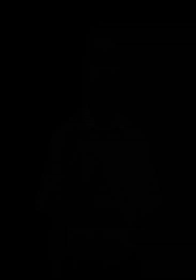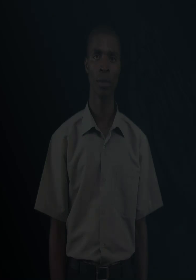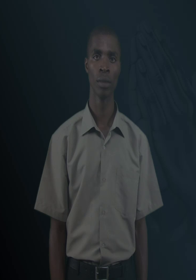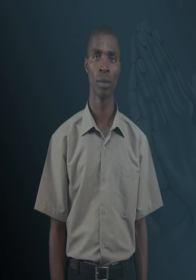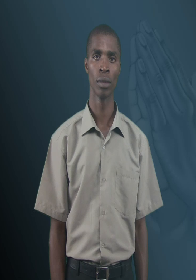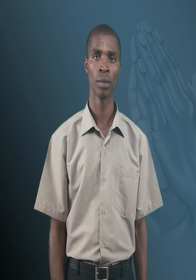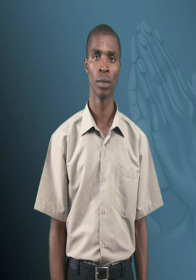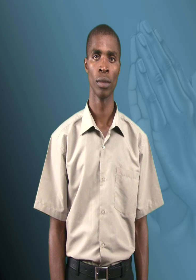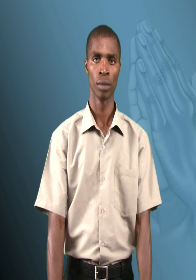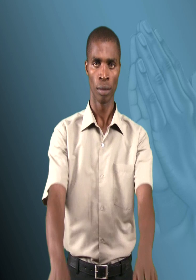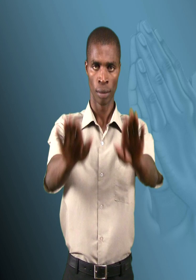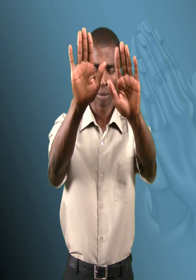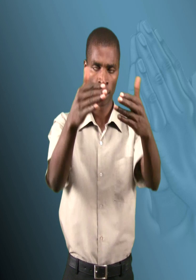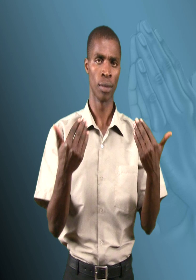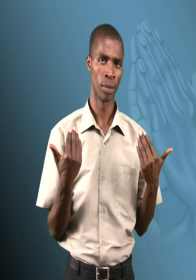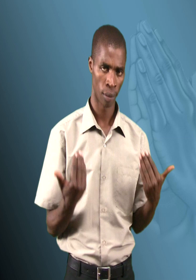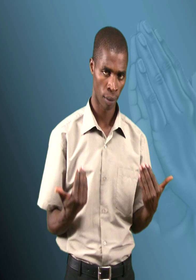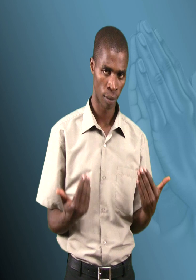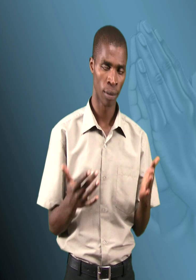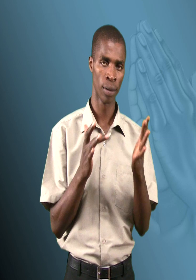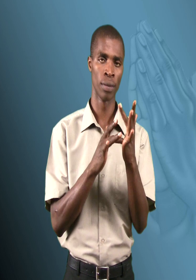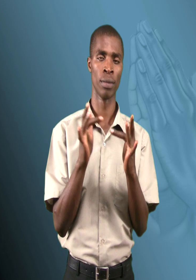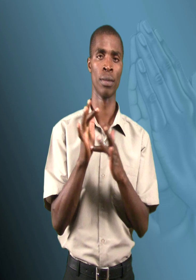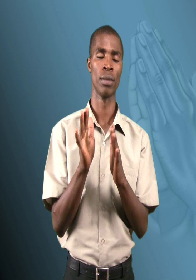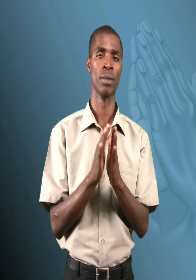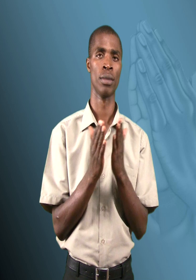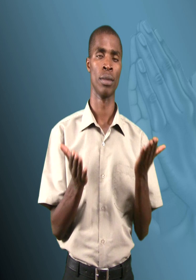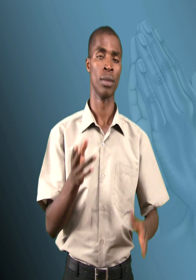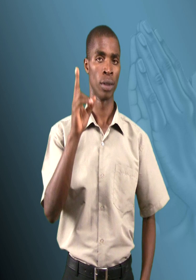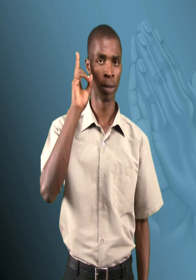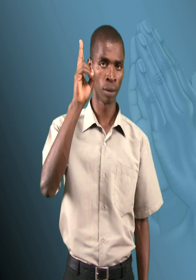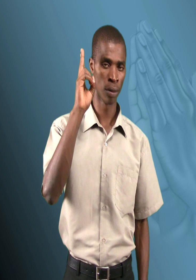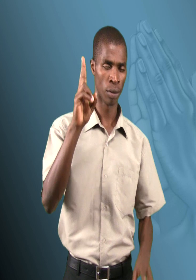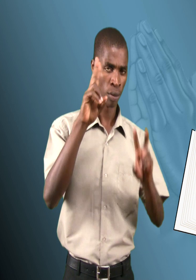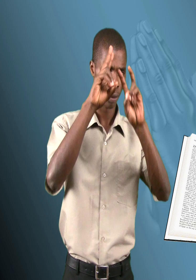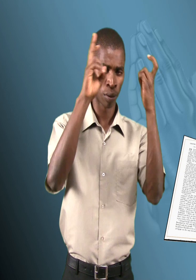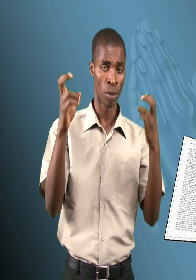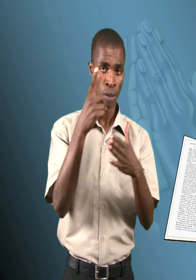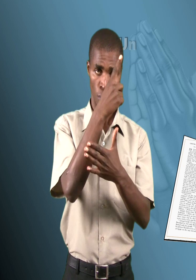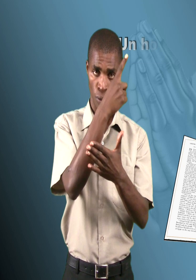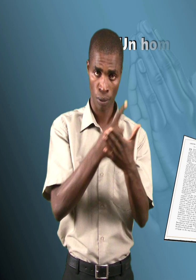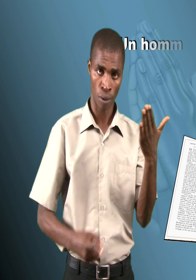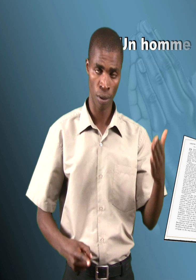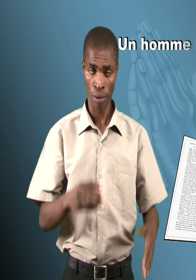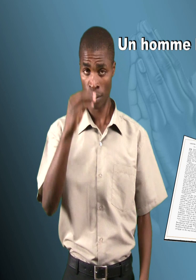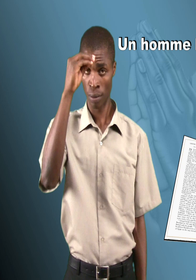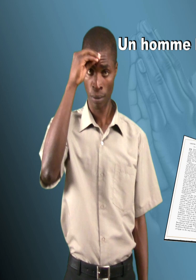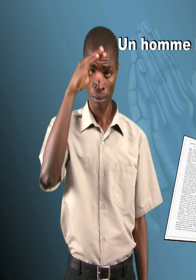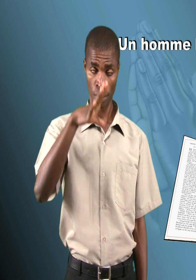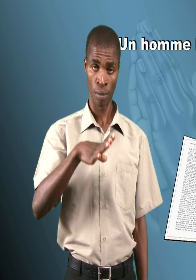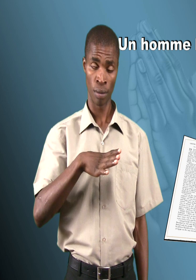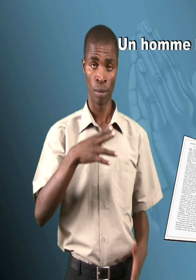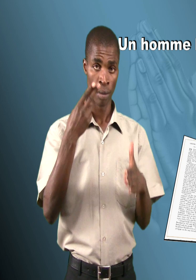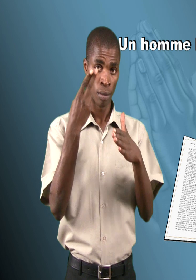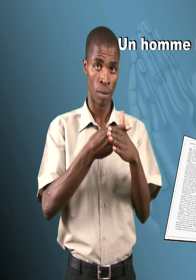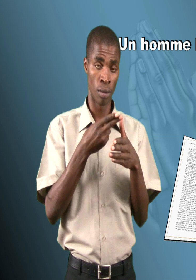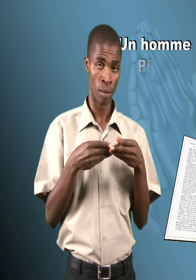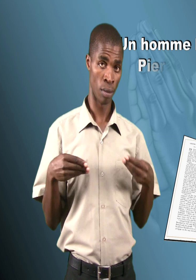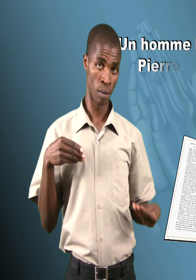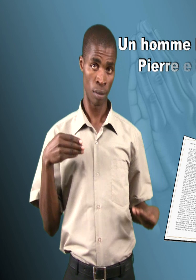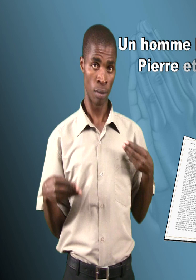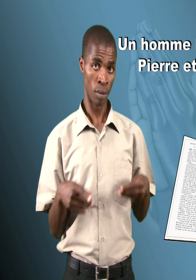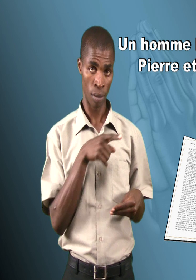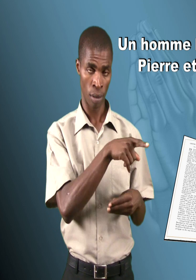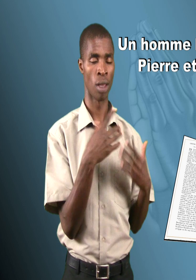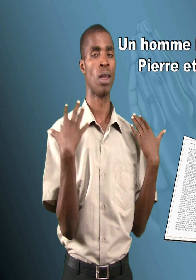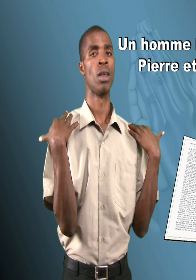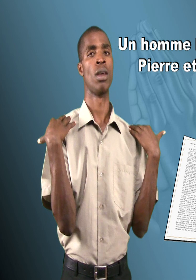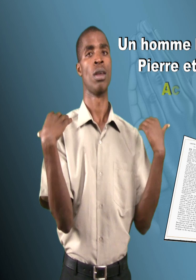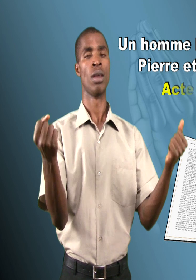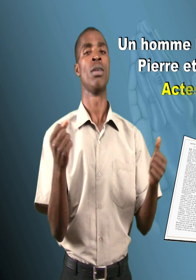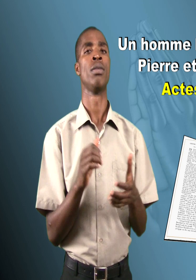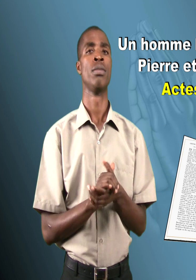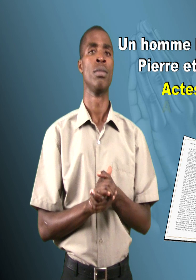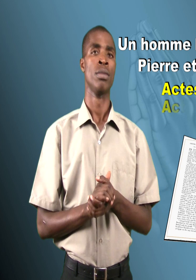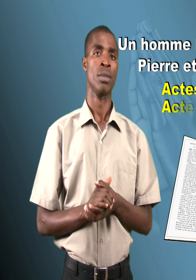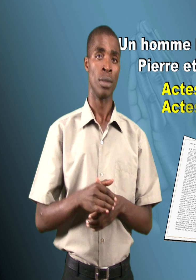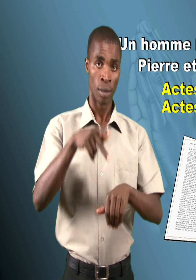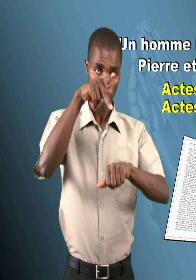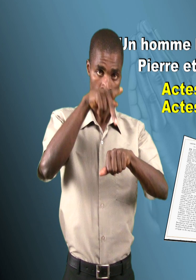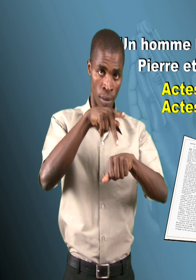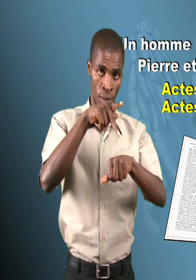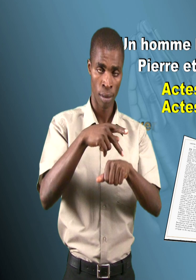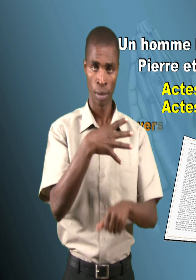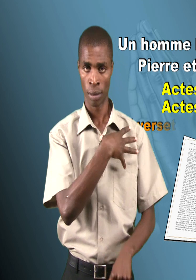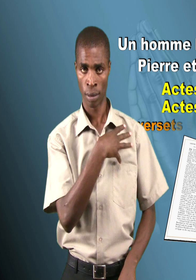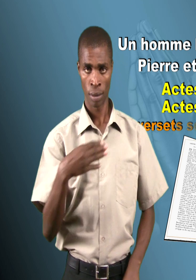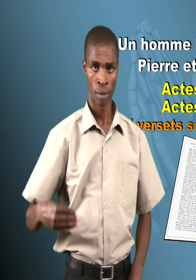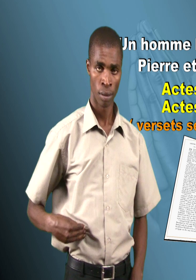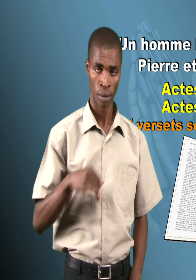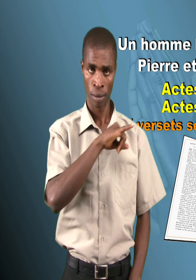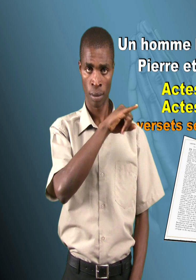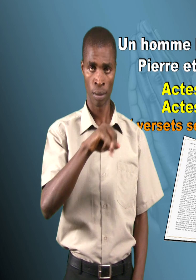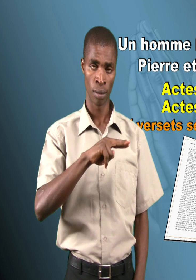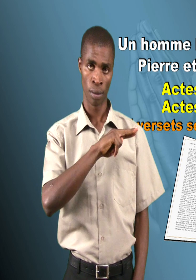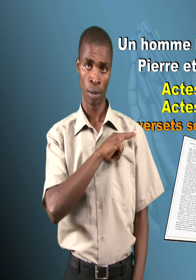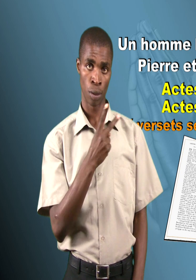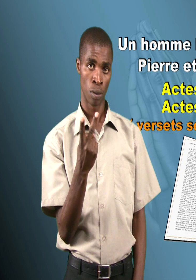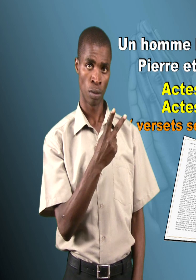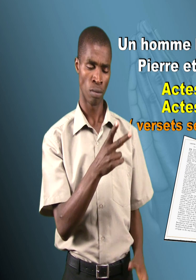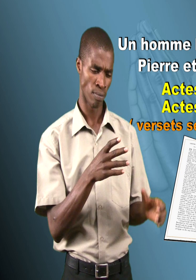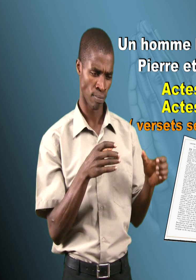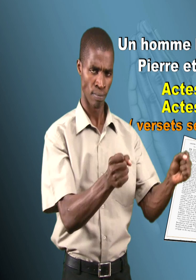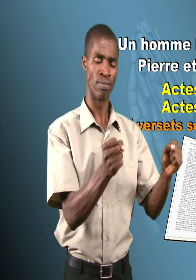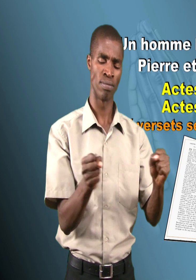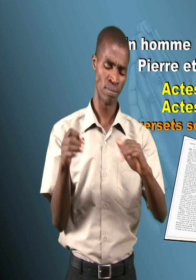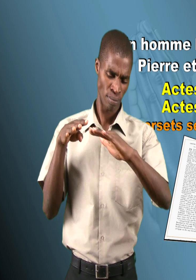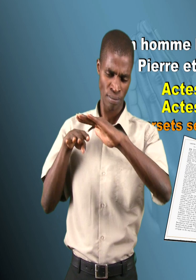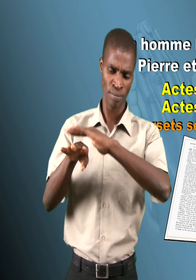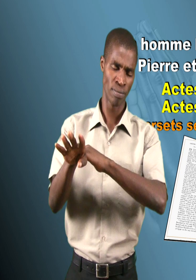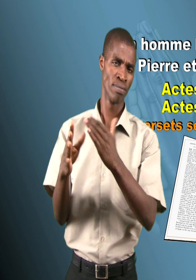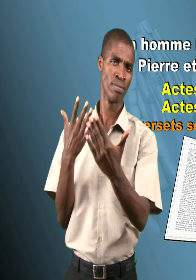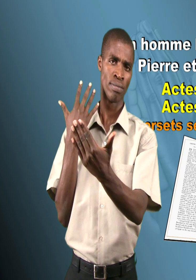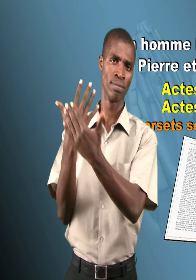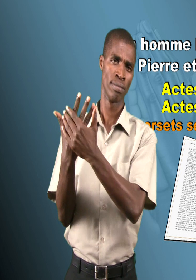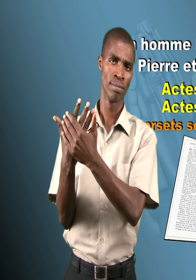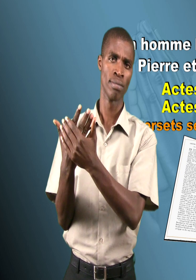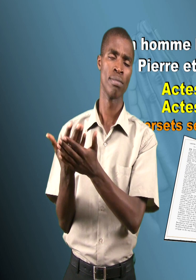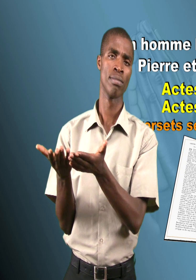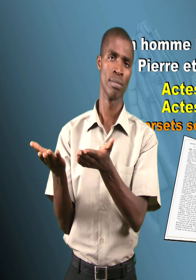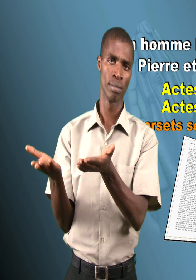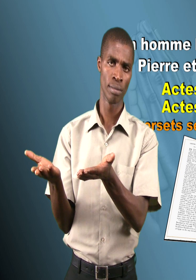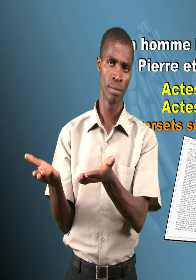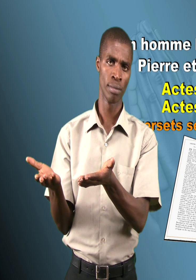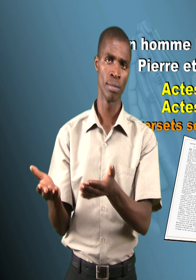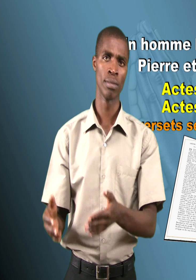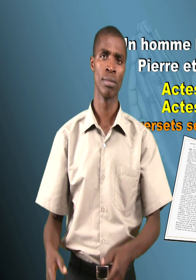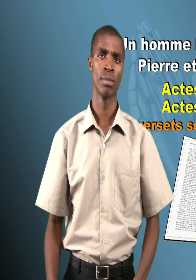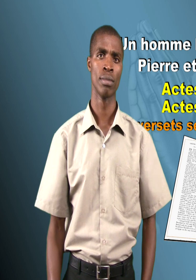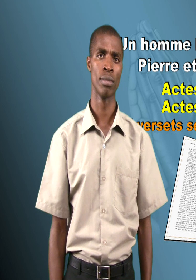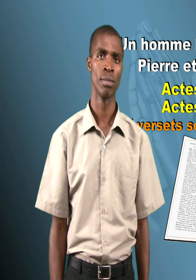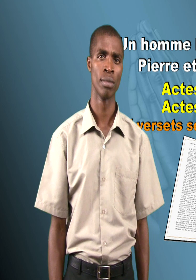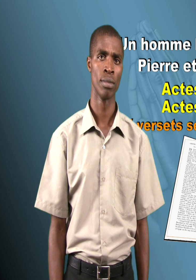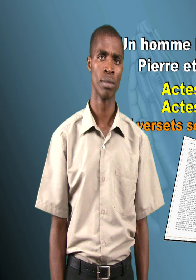The lame man healed - Peter and John arrested